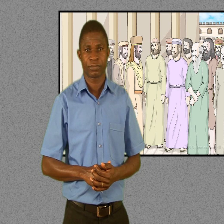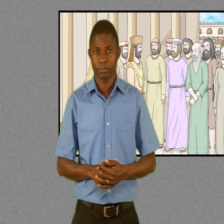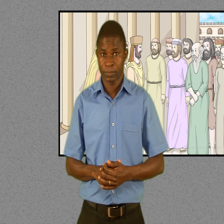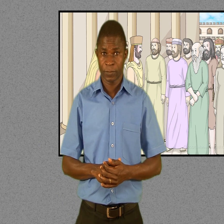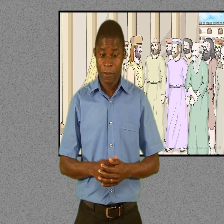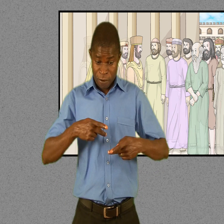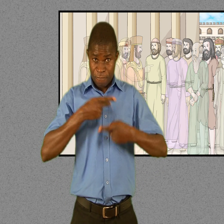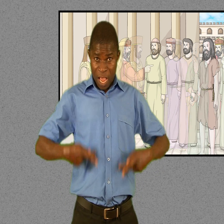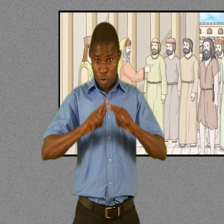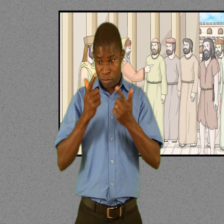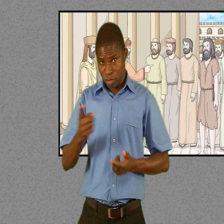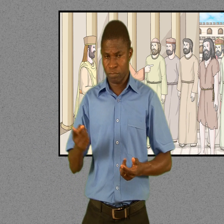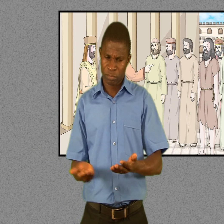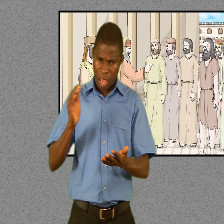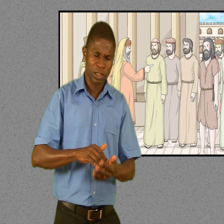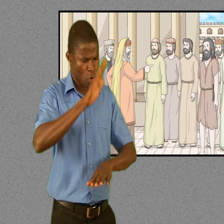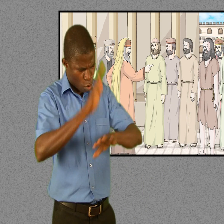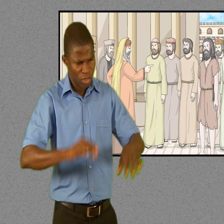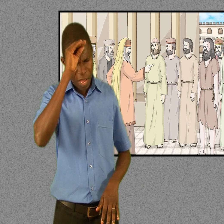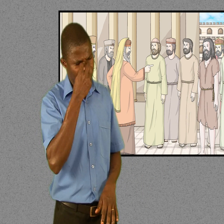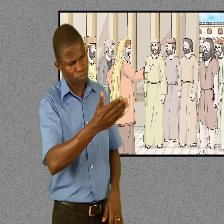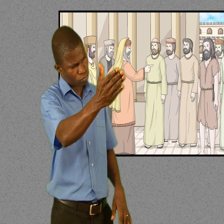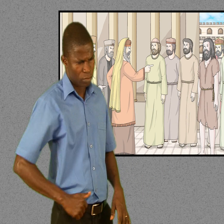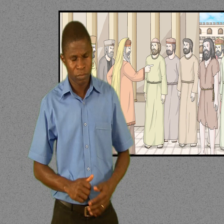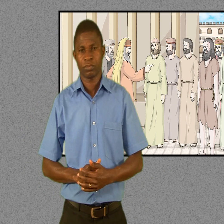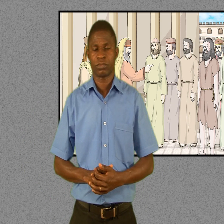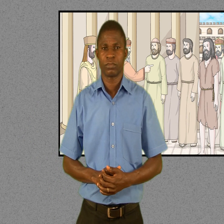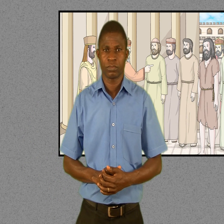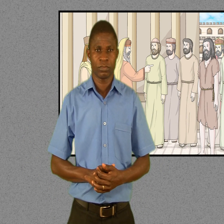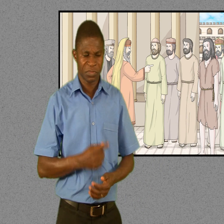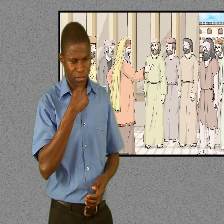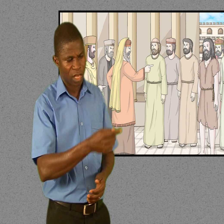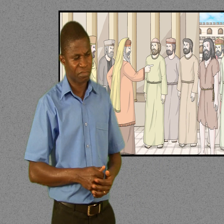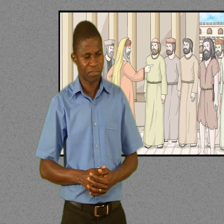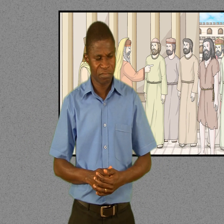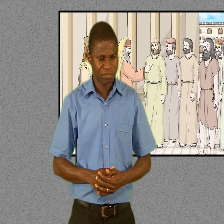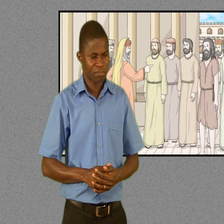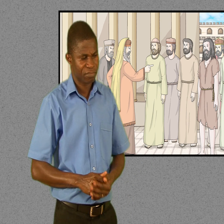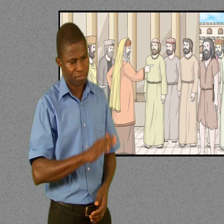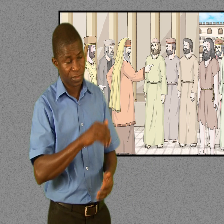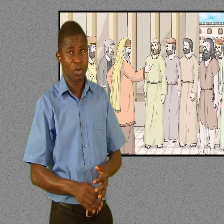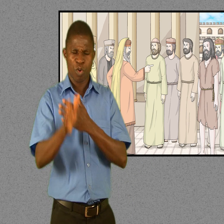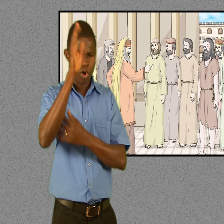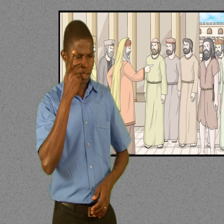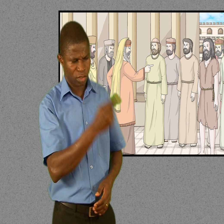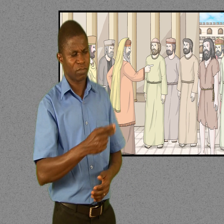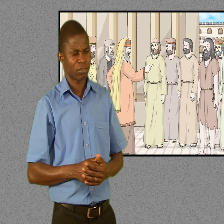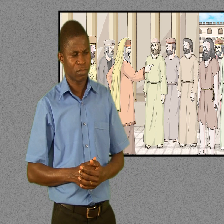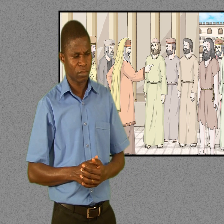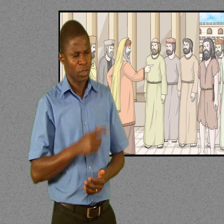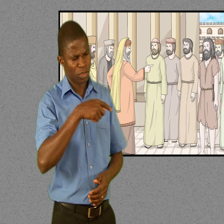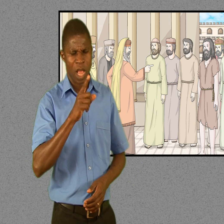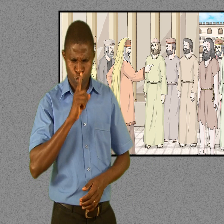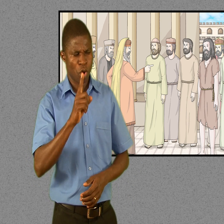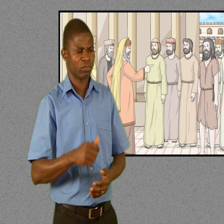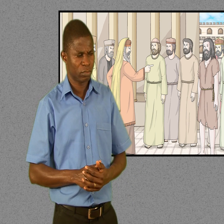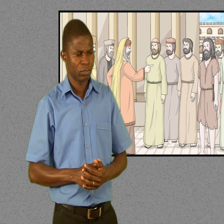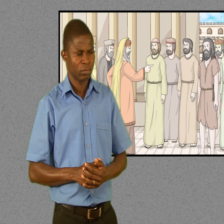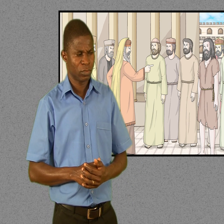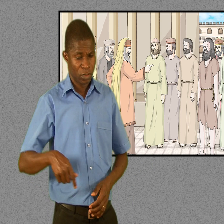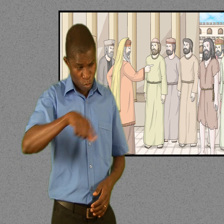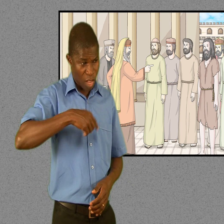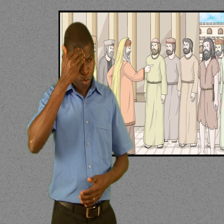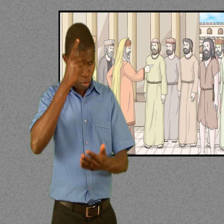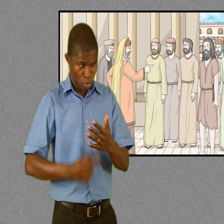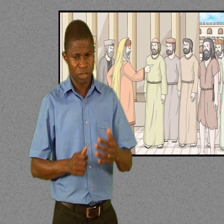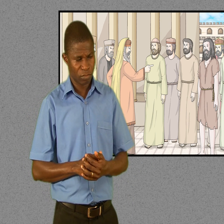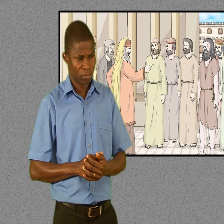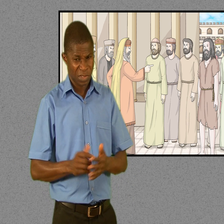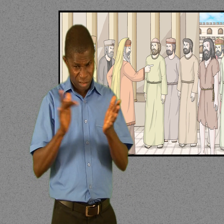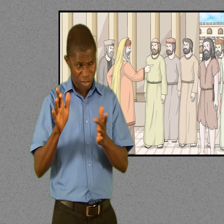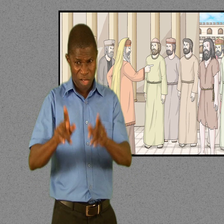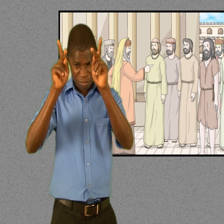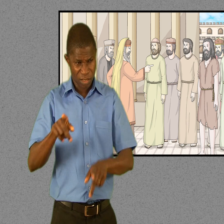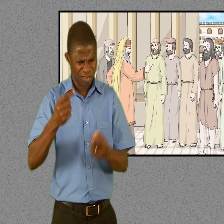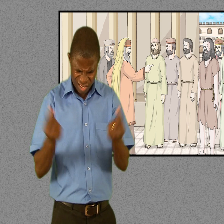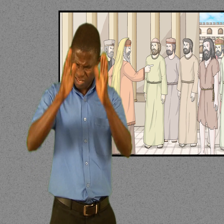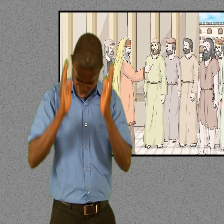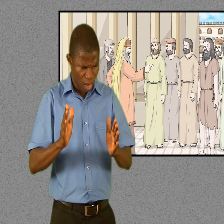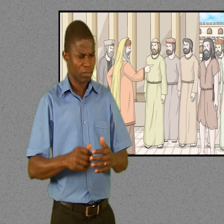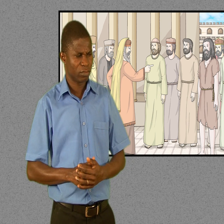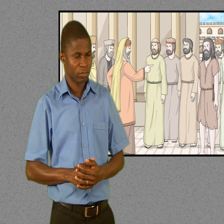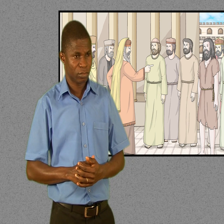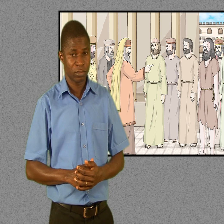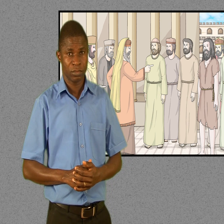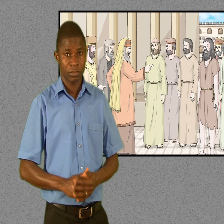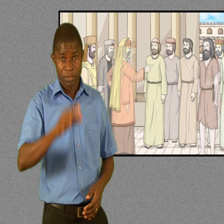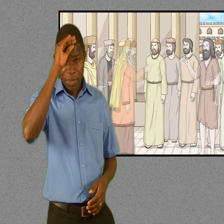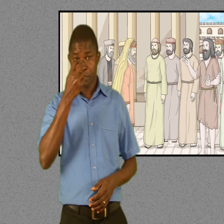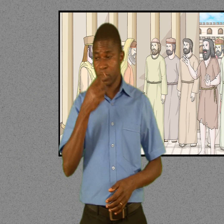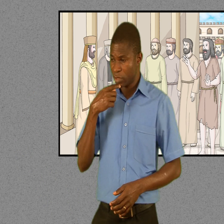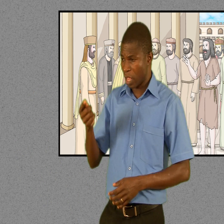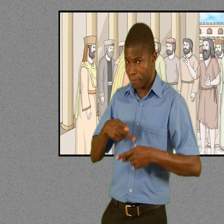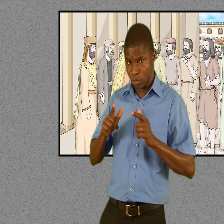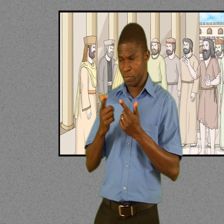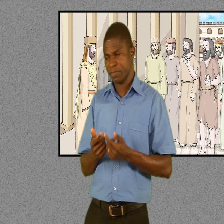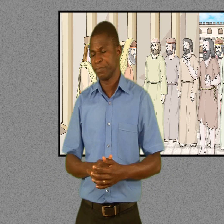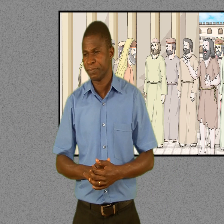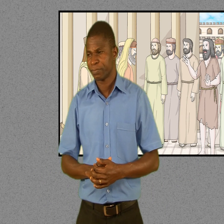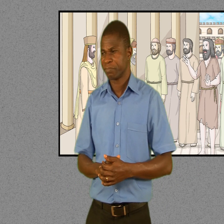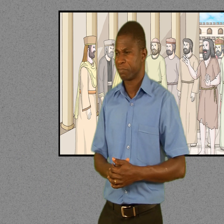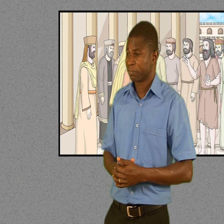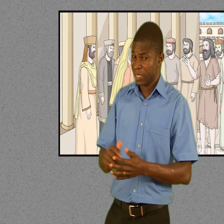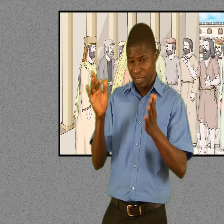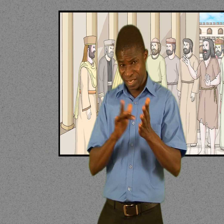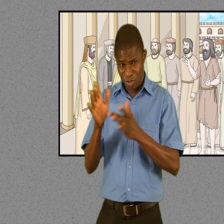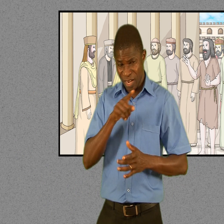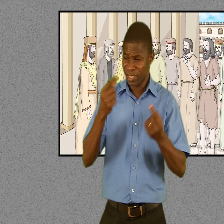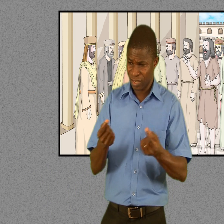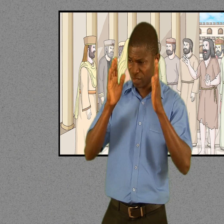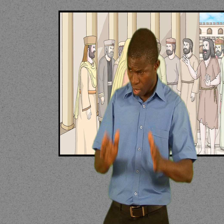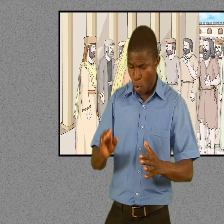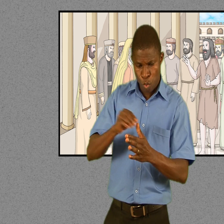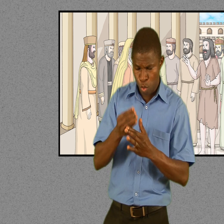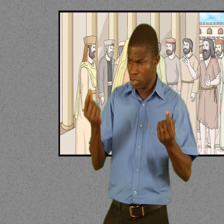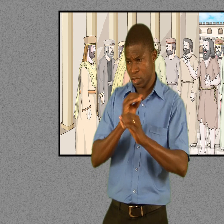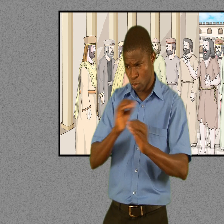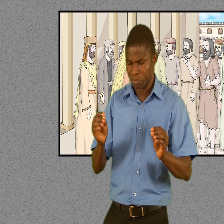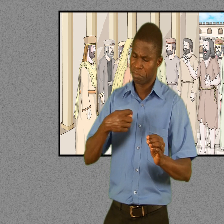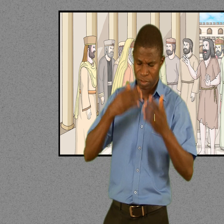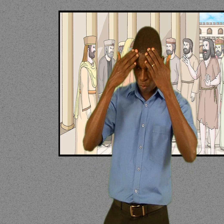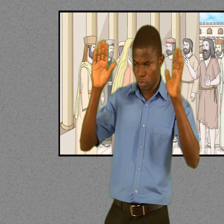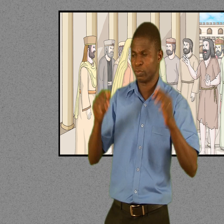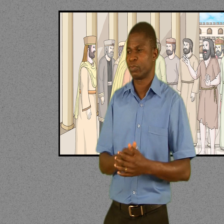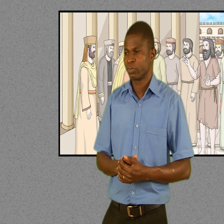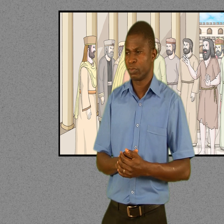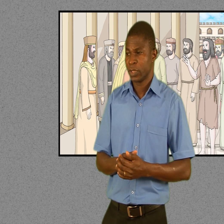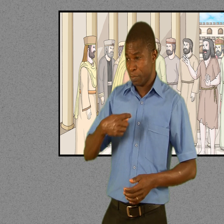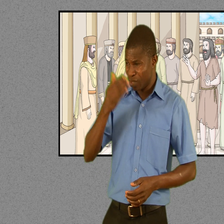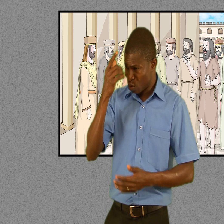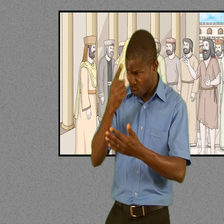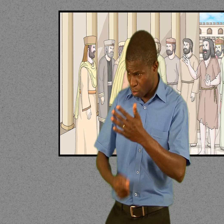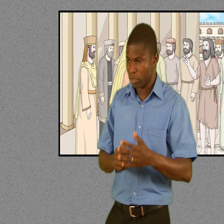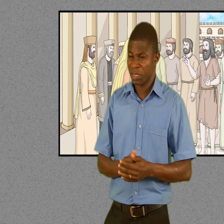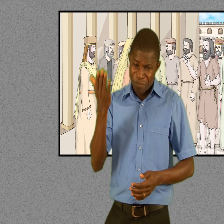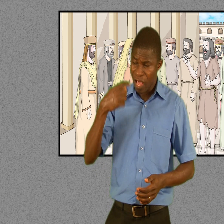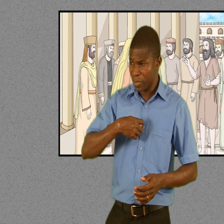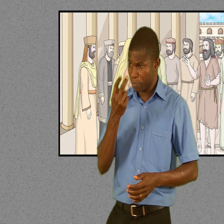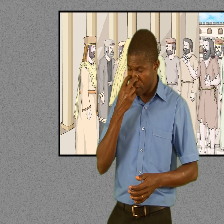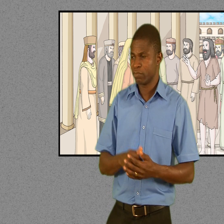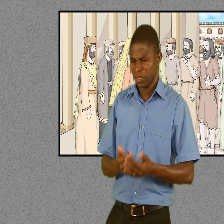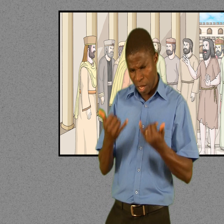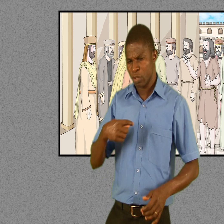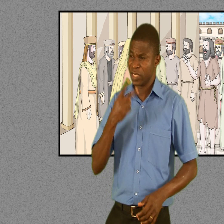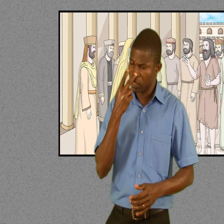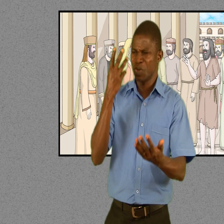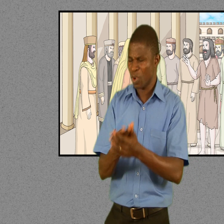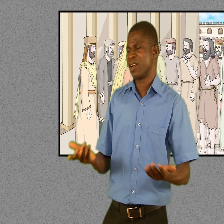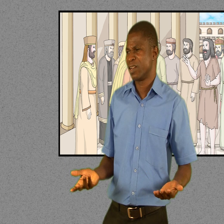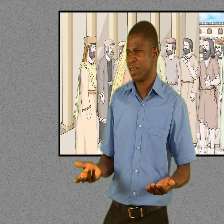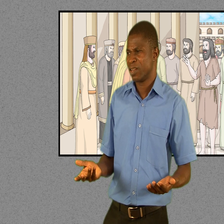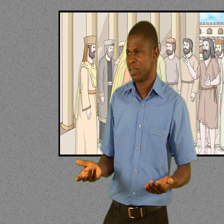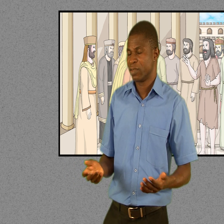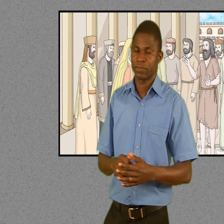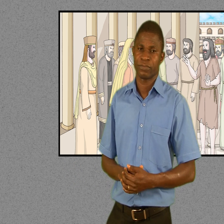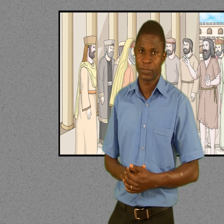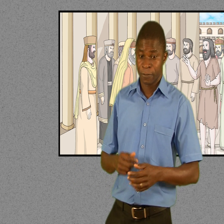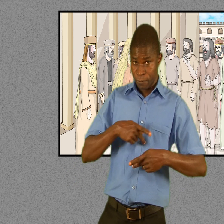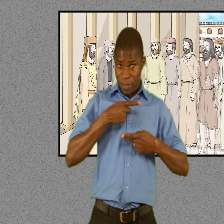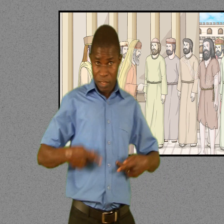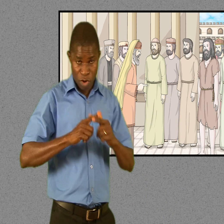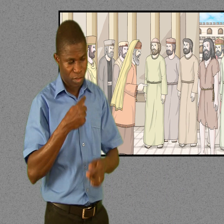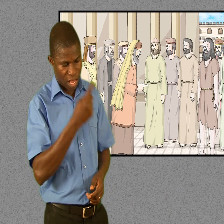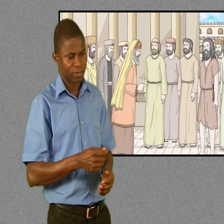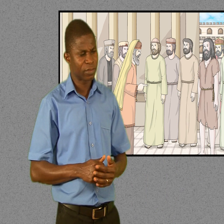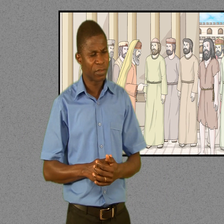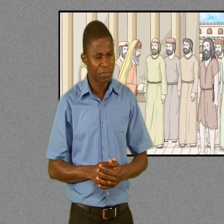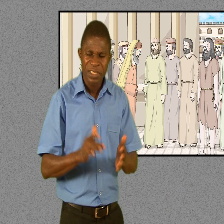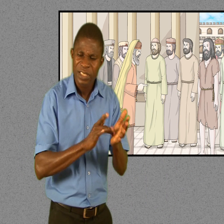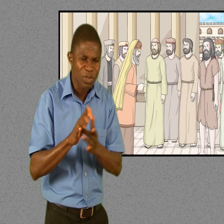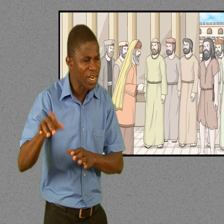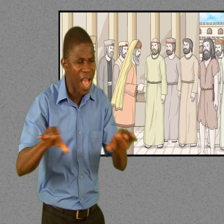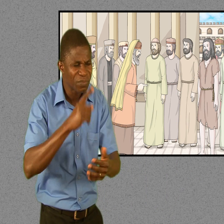So a second time they called for the man who had been blind and said, “Give glory to God! We know that this man is a sinner.” He answered, “Whether He is a sinner I do not know. There is one thing I do know: I was blind, but now I see!” “What did He do to you?”